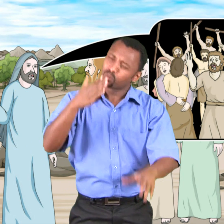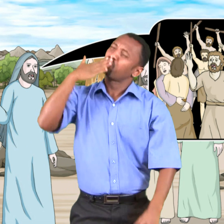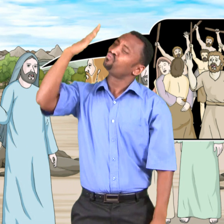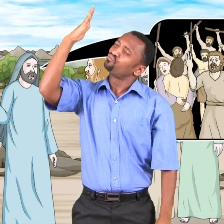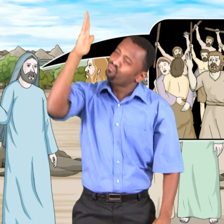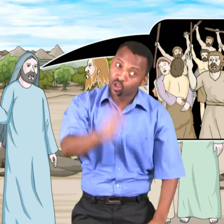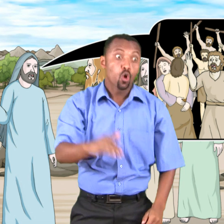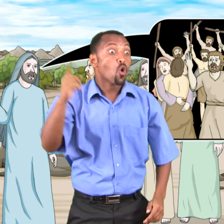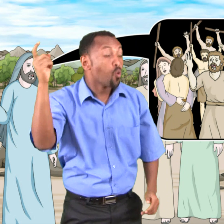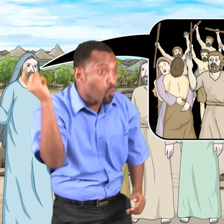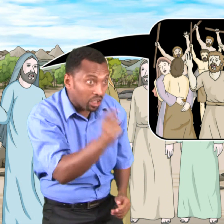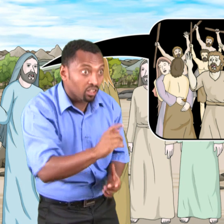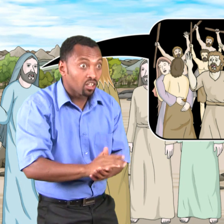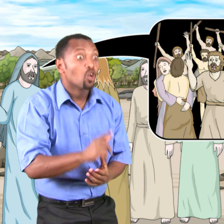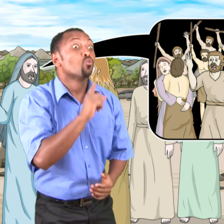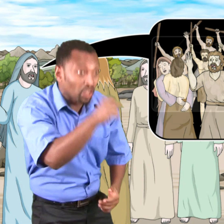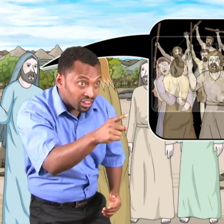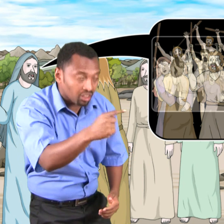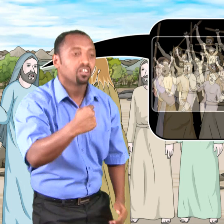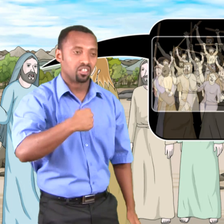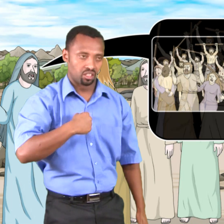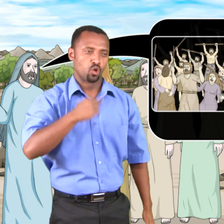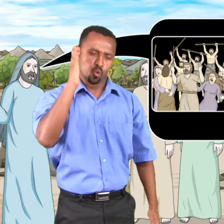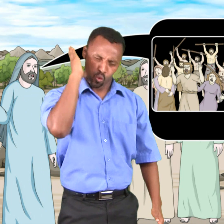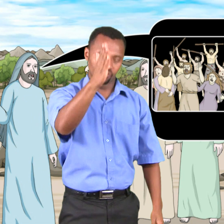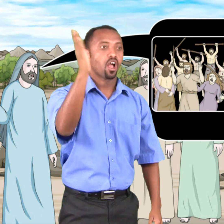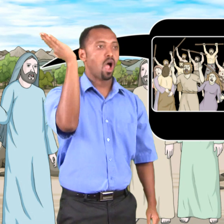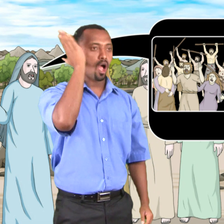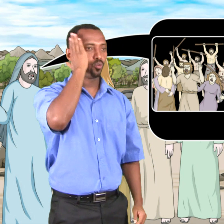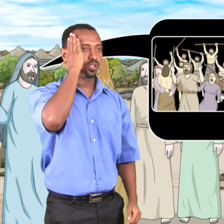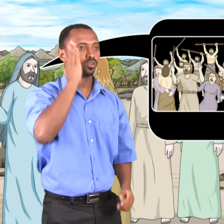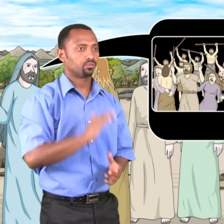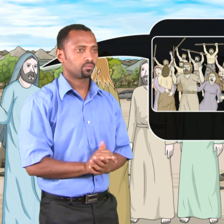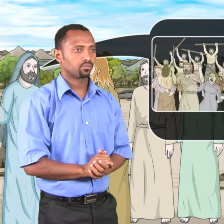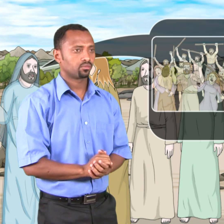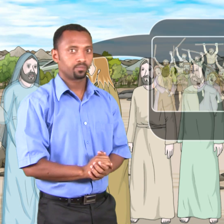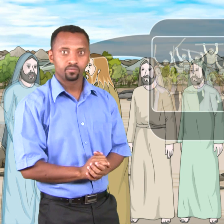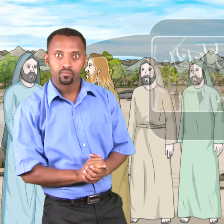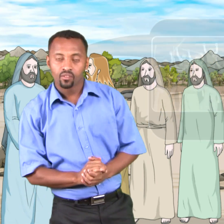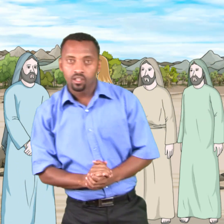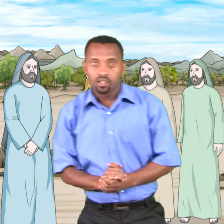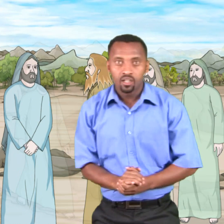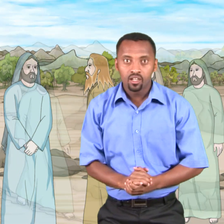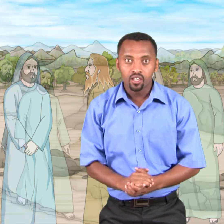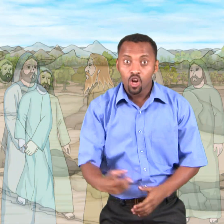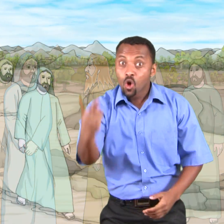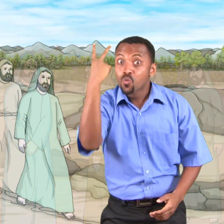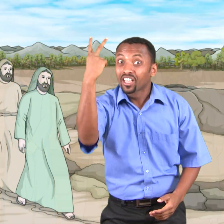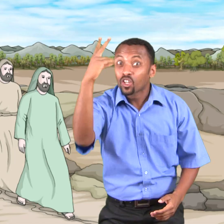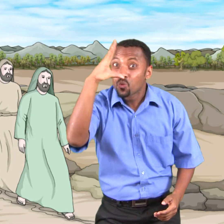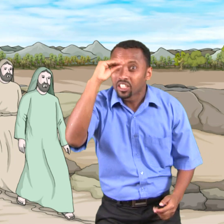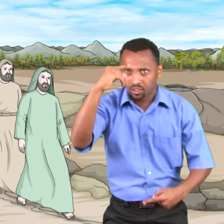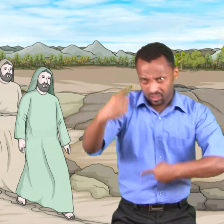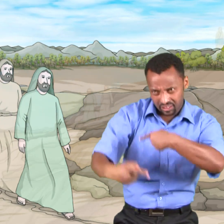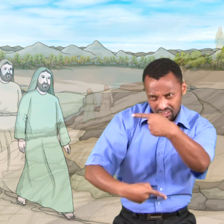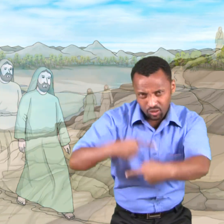If not, I will find out.”